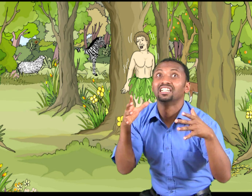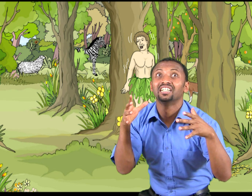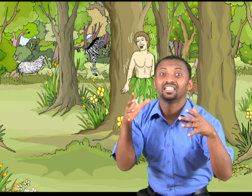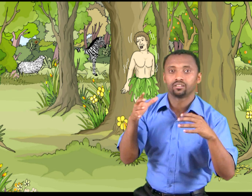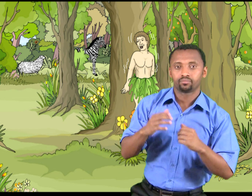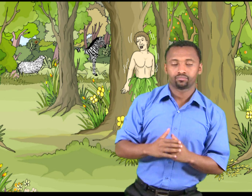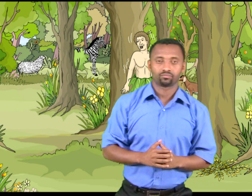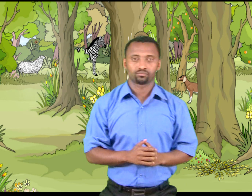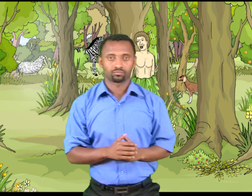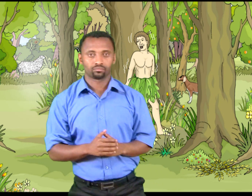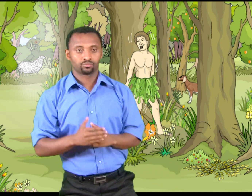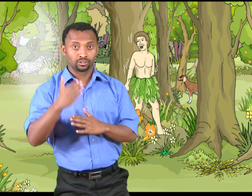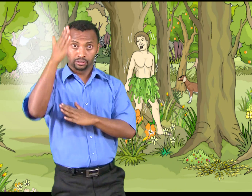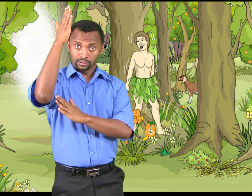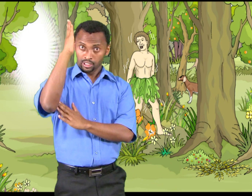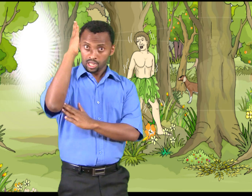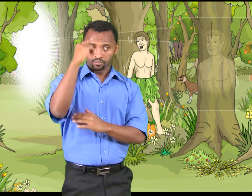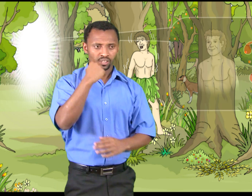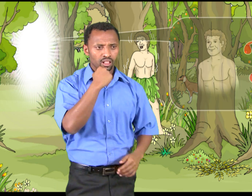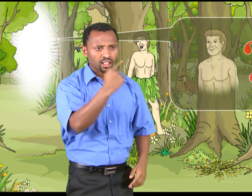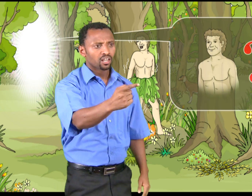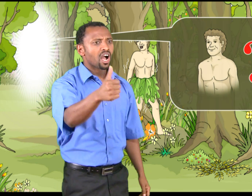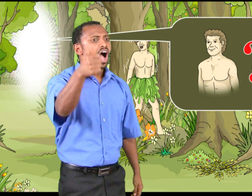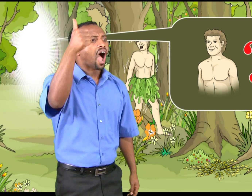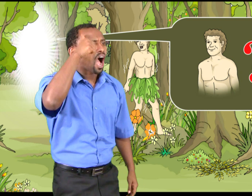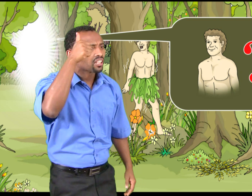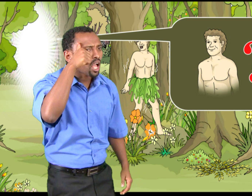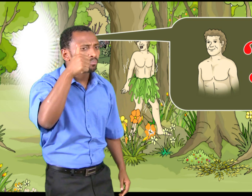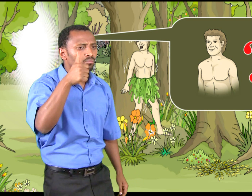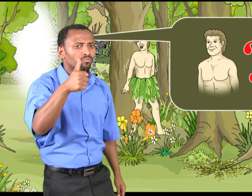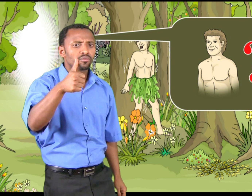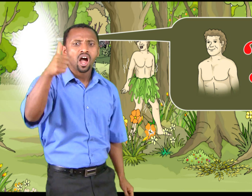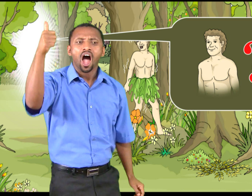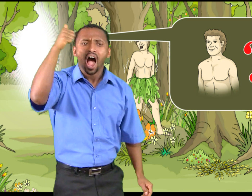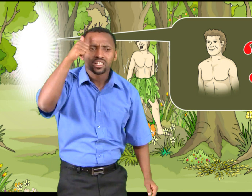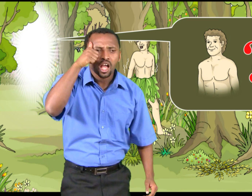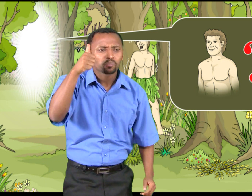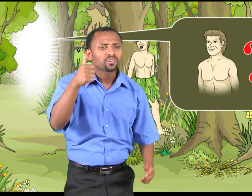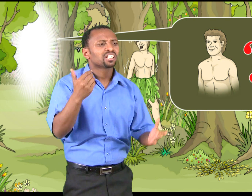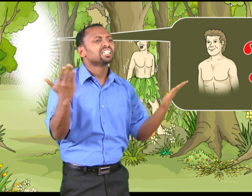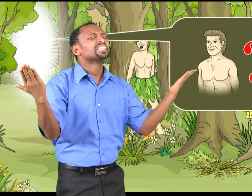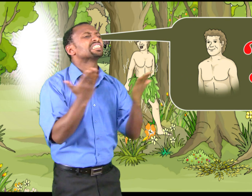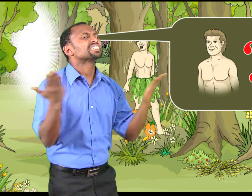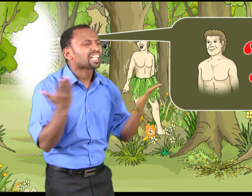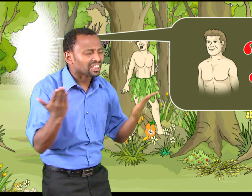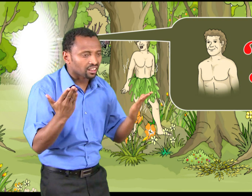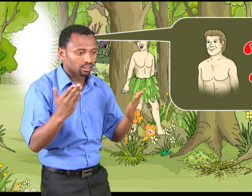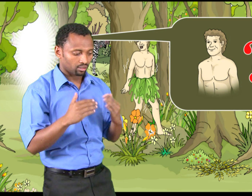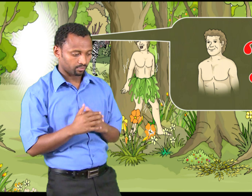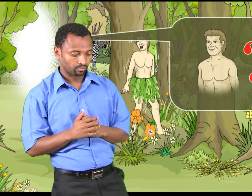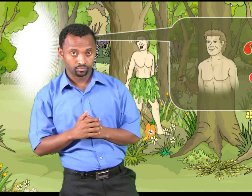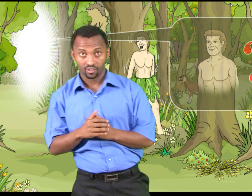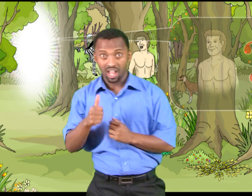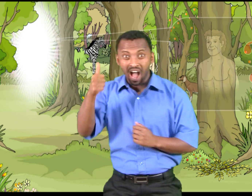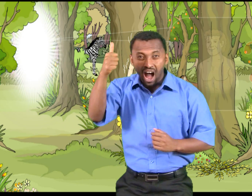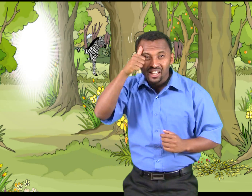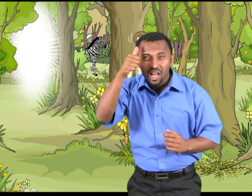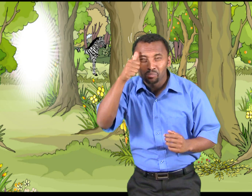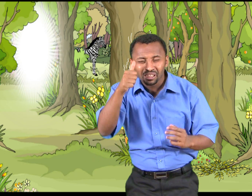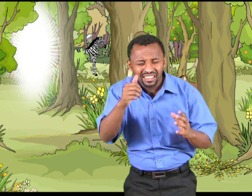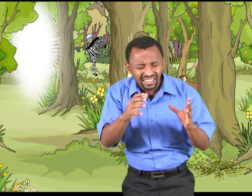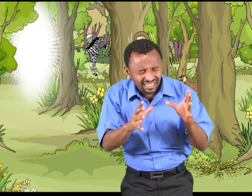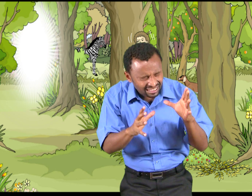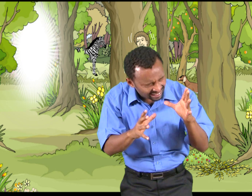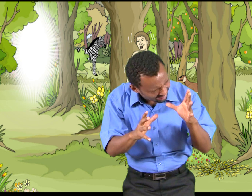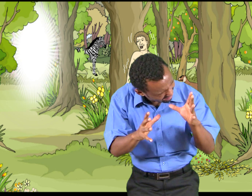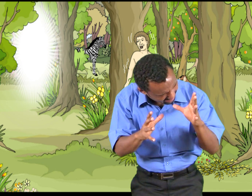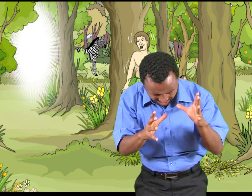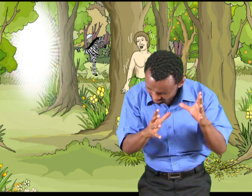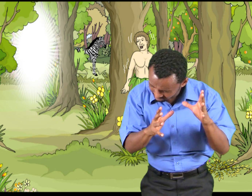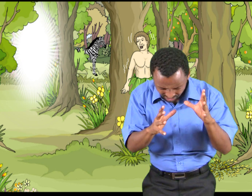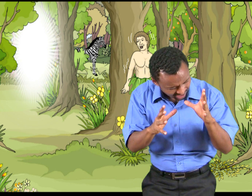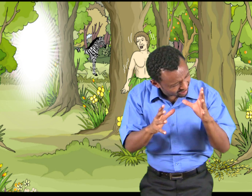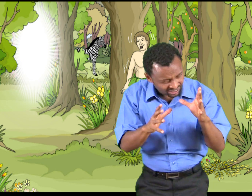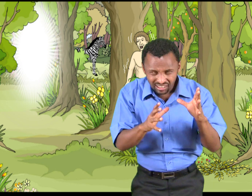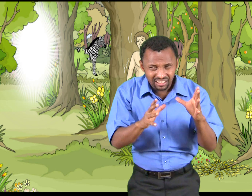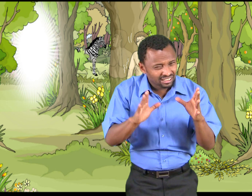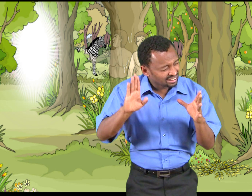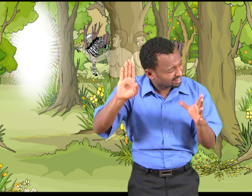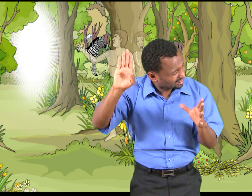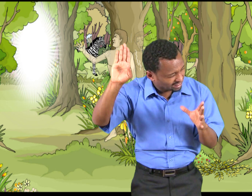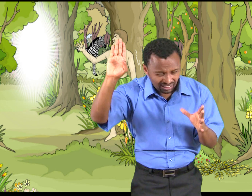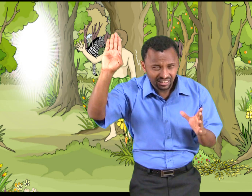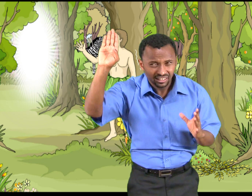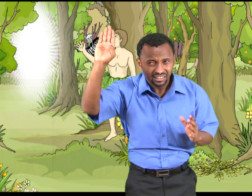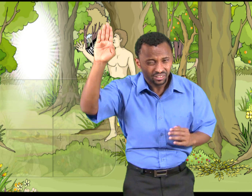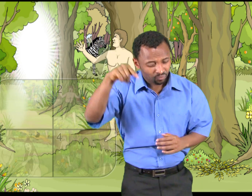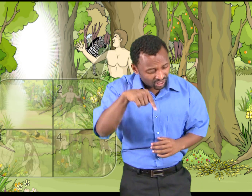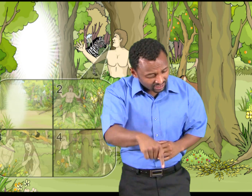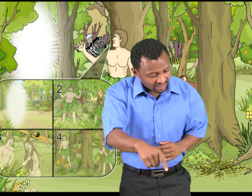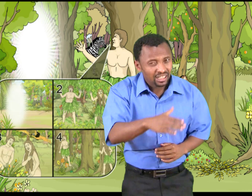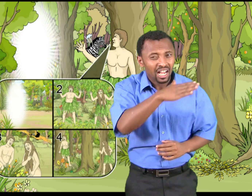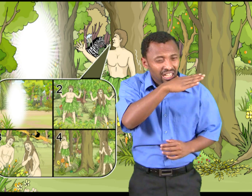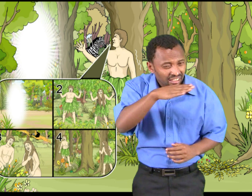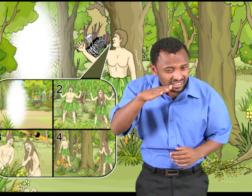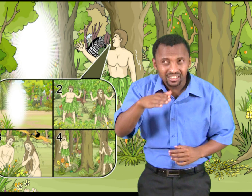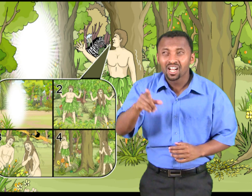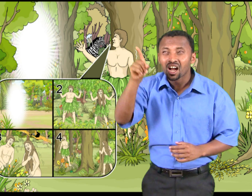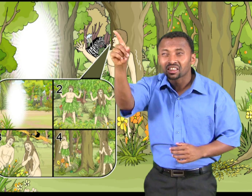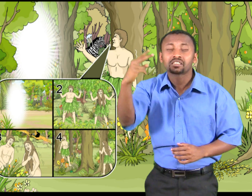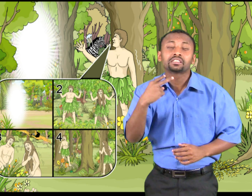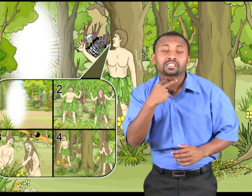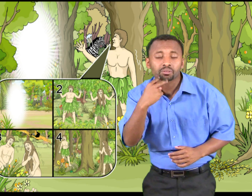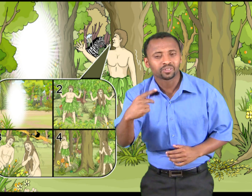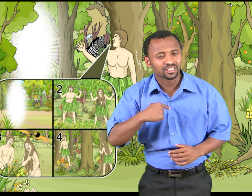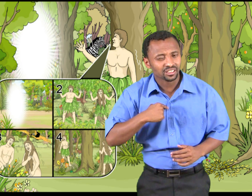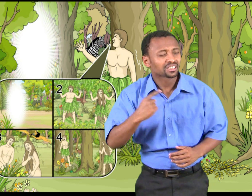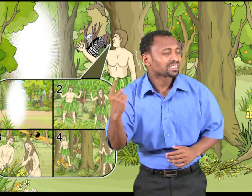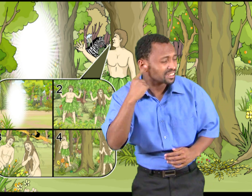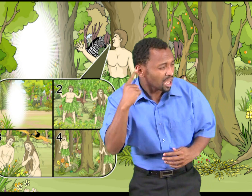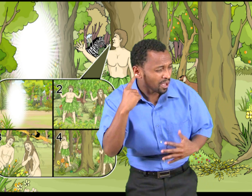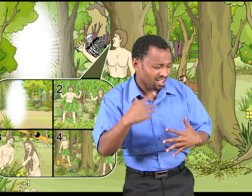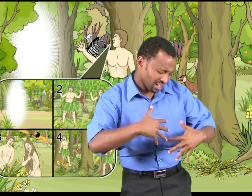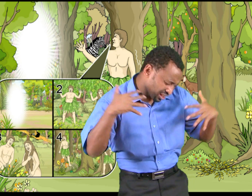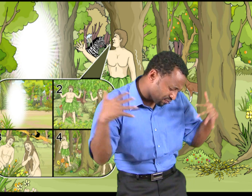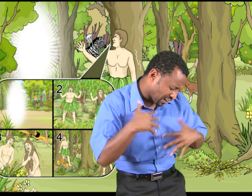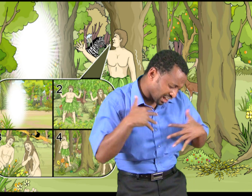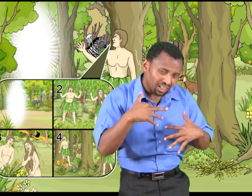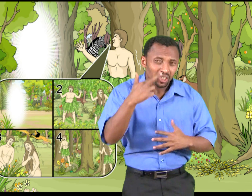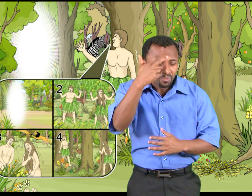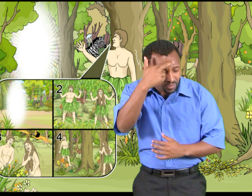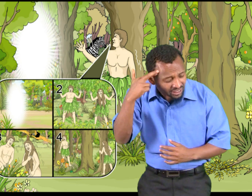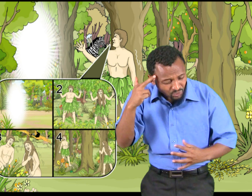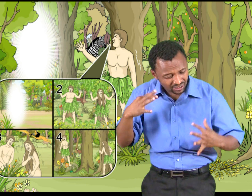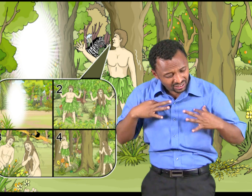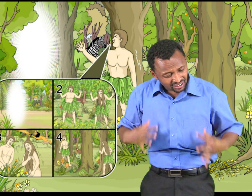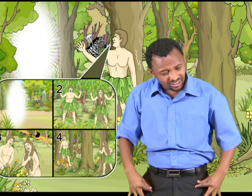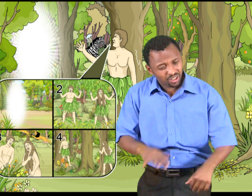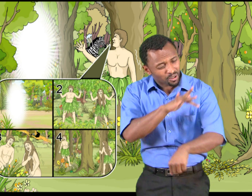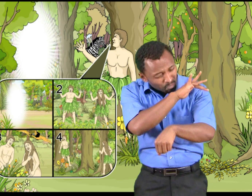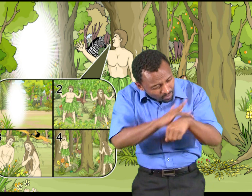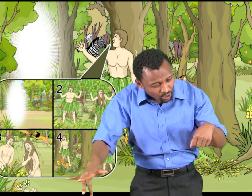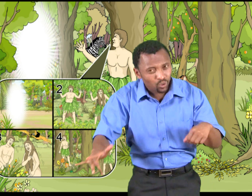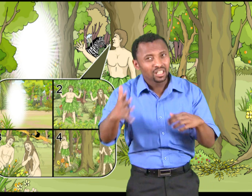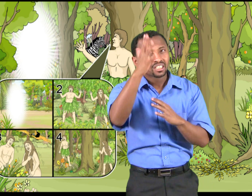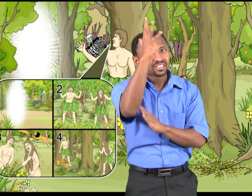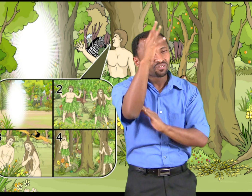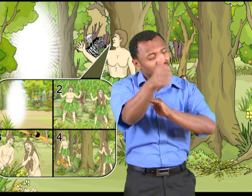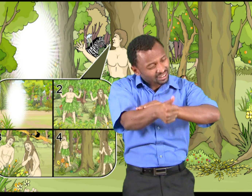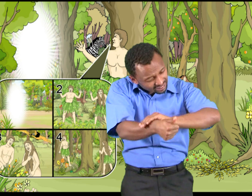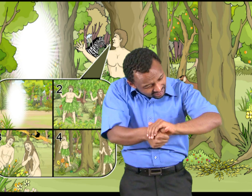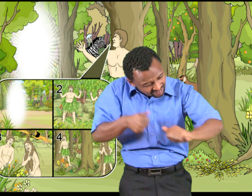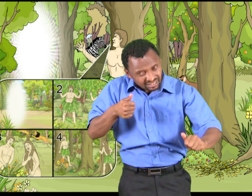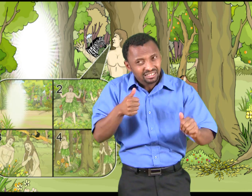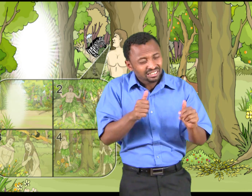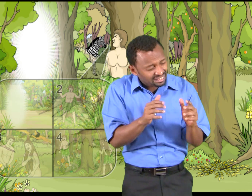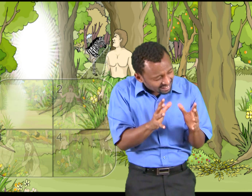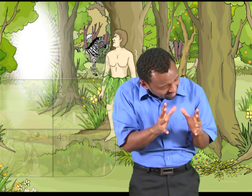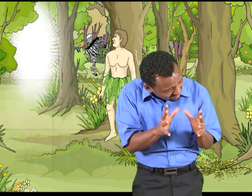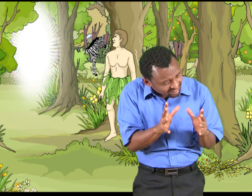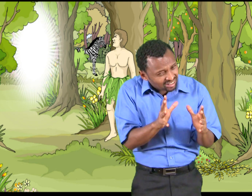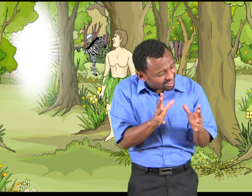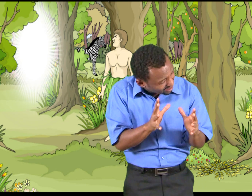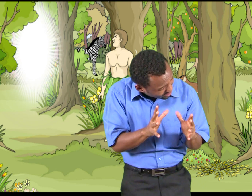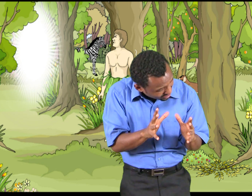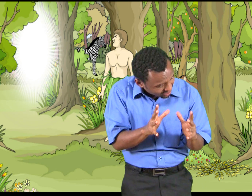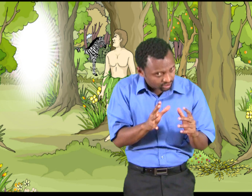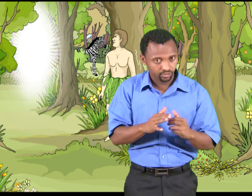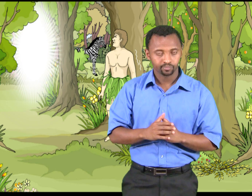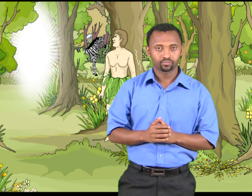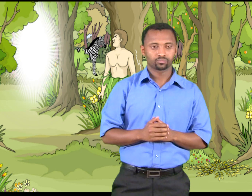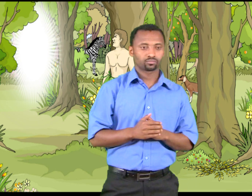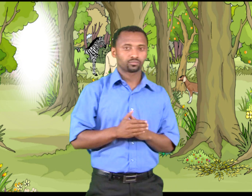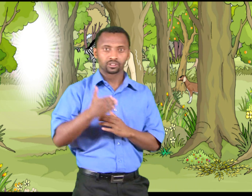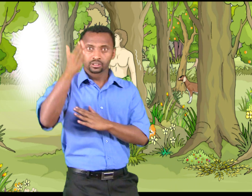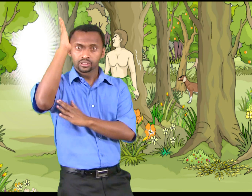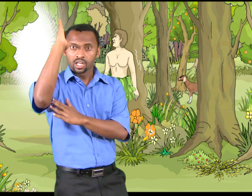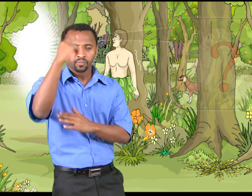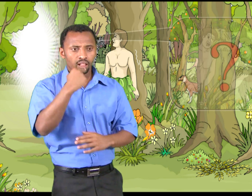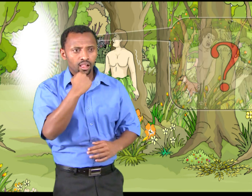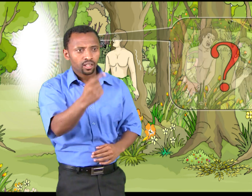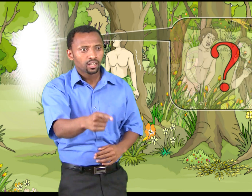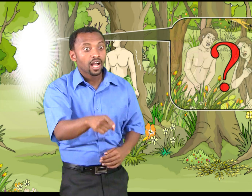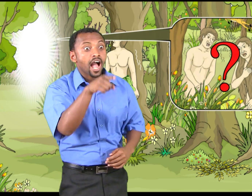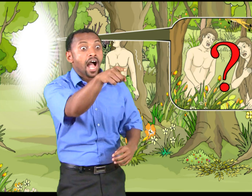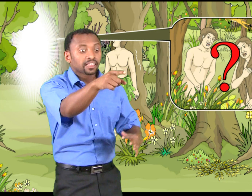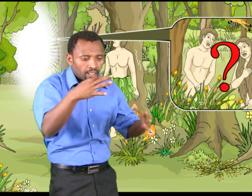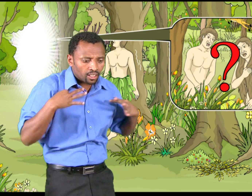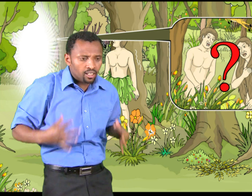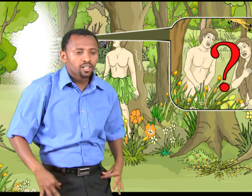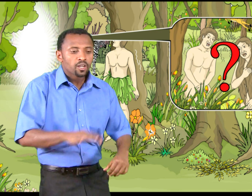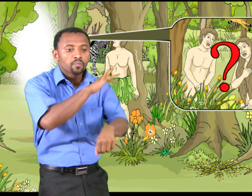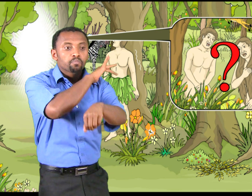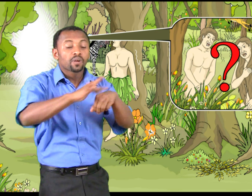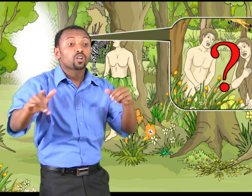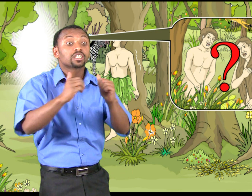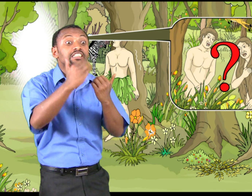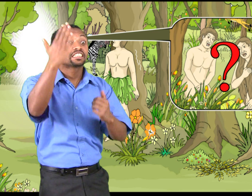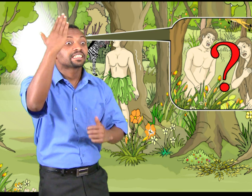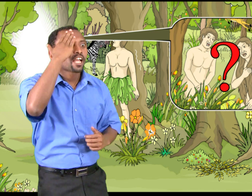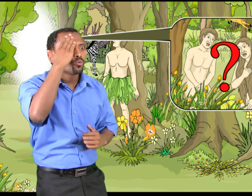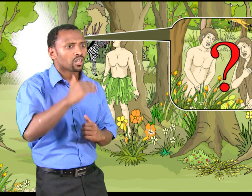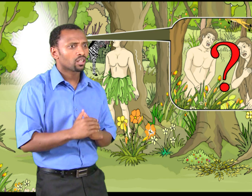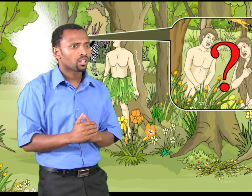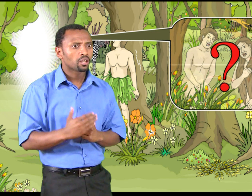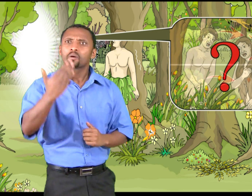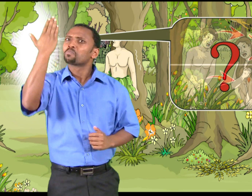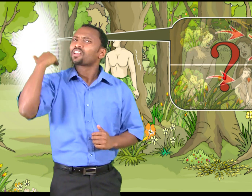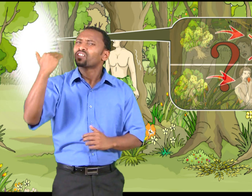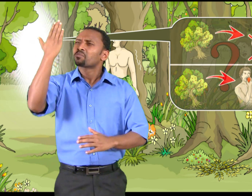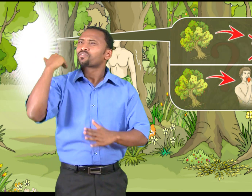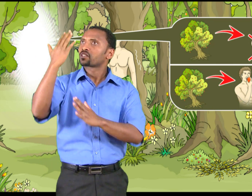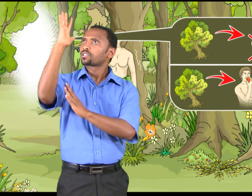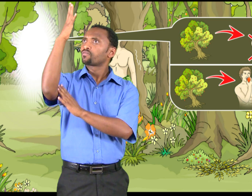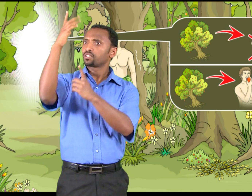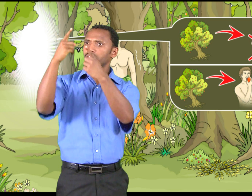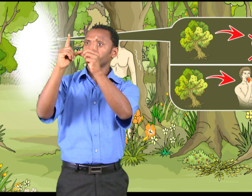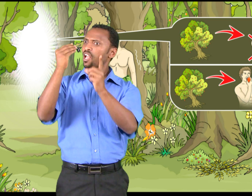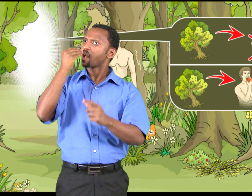But the LORD God called out to the man, “Where are you?” “I heard Your voice in the garden,” he replied, “and I was afraid because I was naked; so I hid myself.” “Who told you that you were naked?” asked the LORD God.